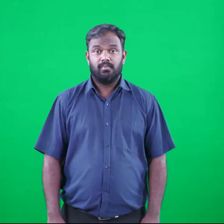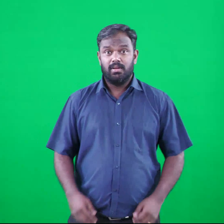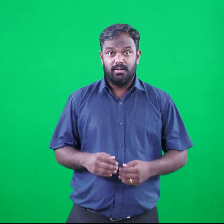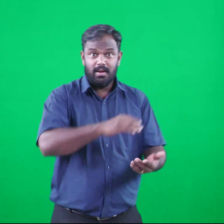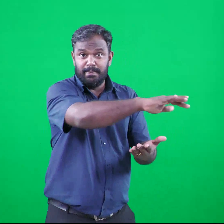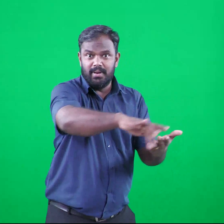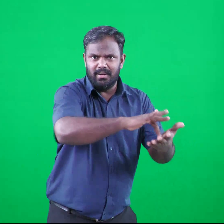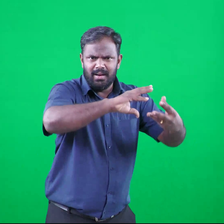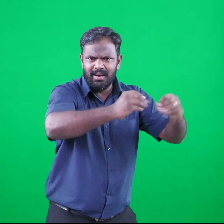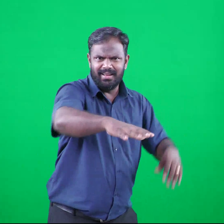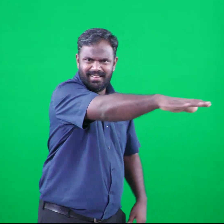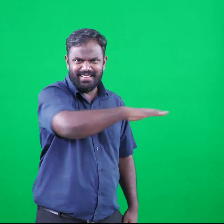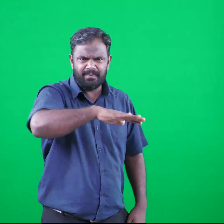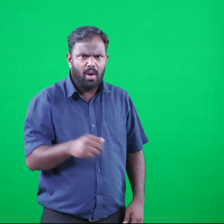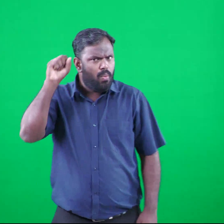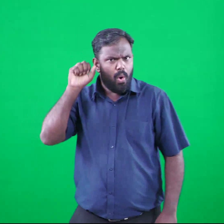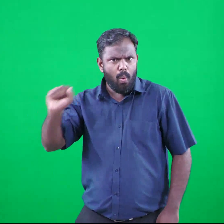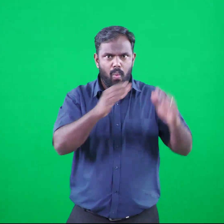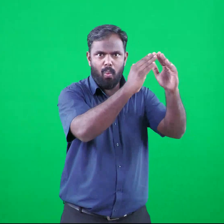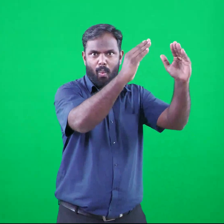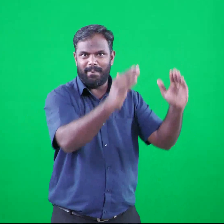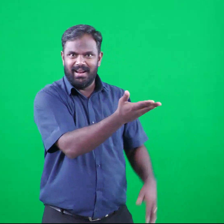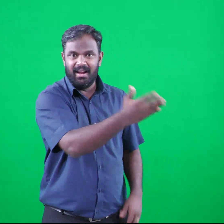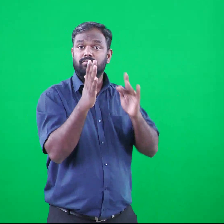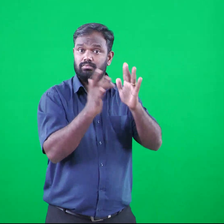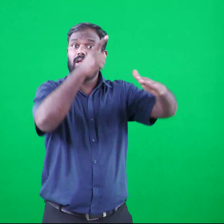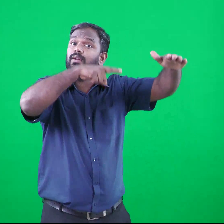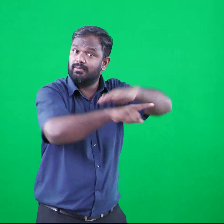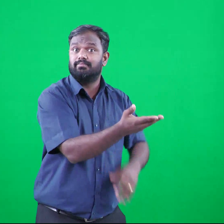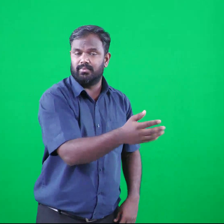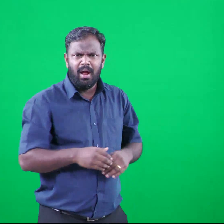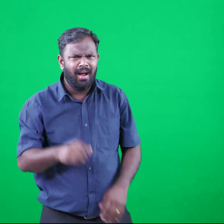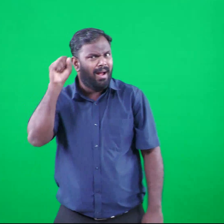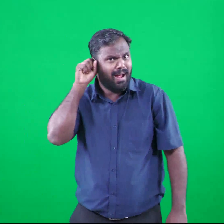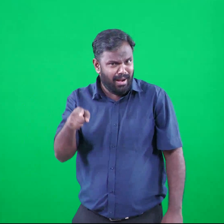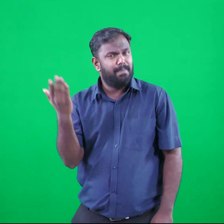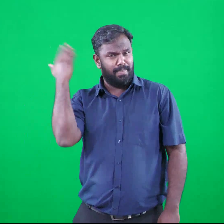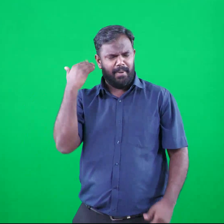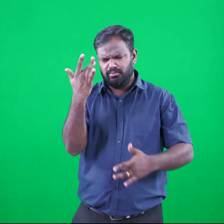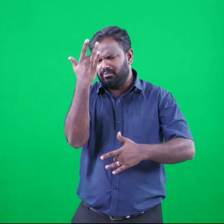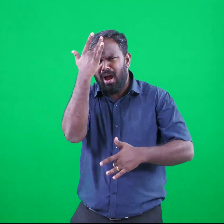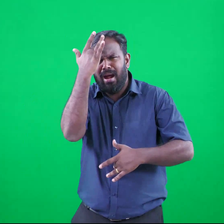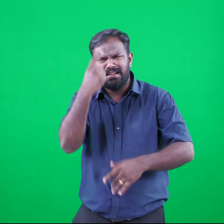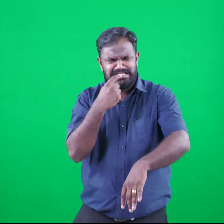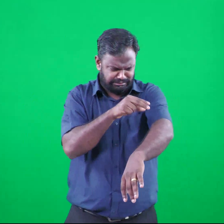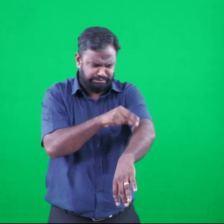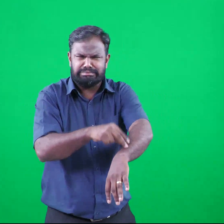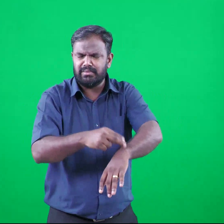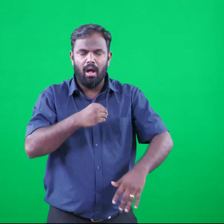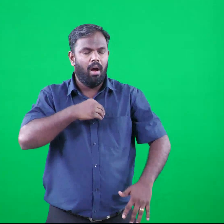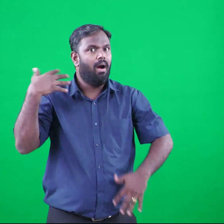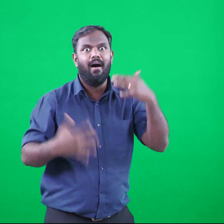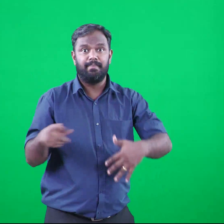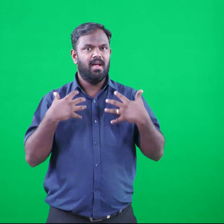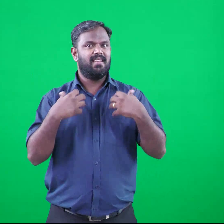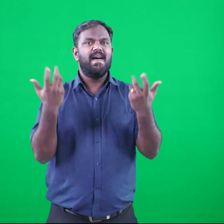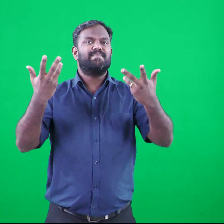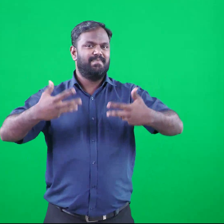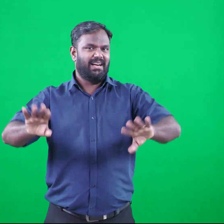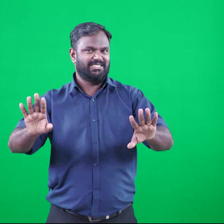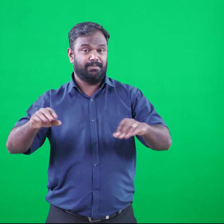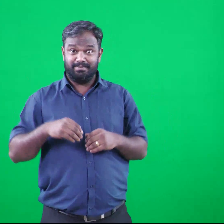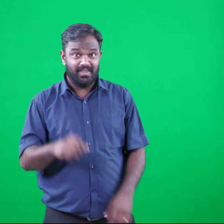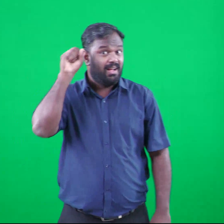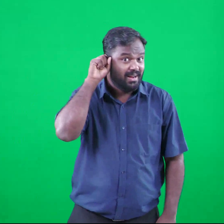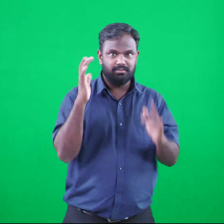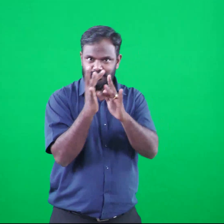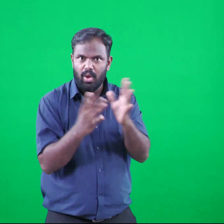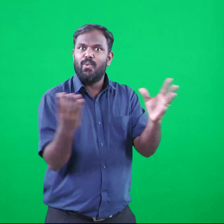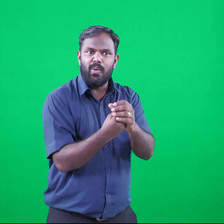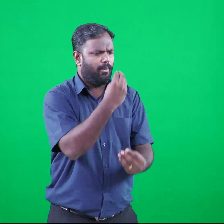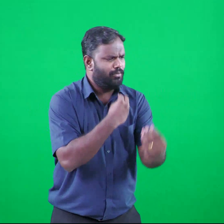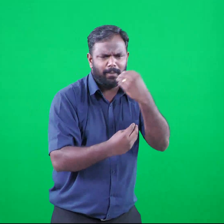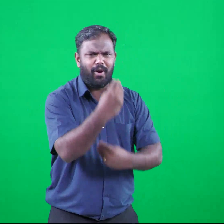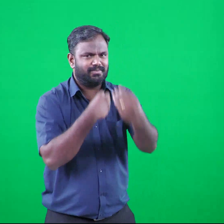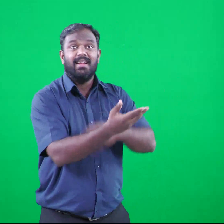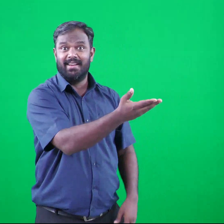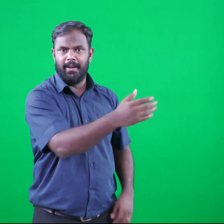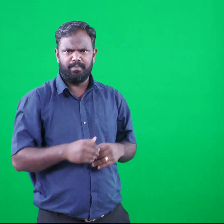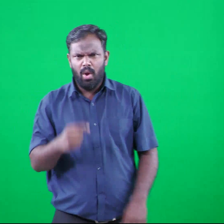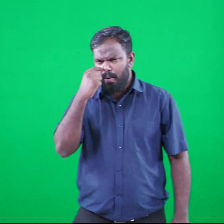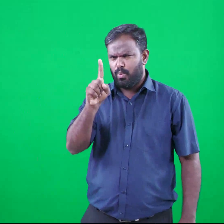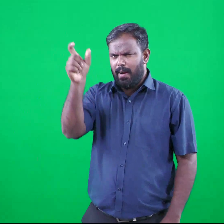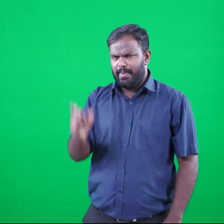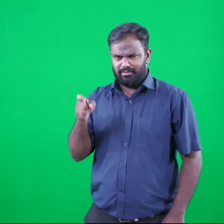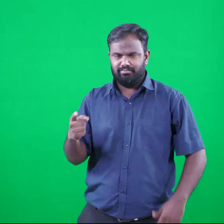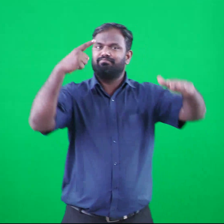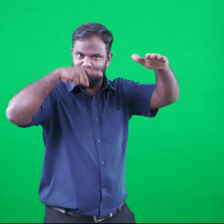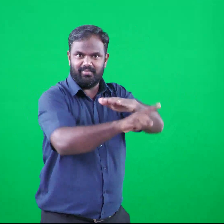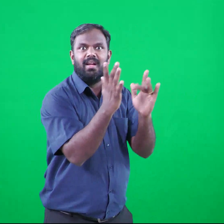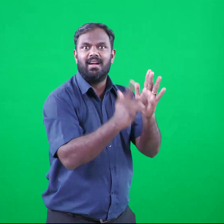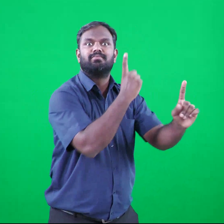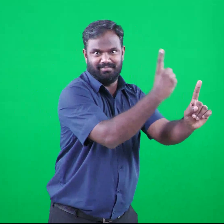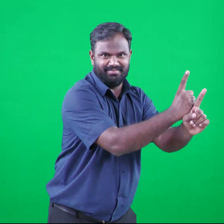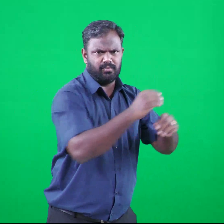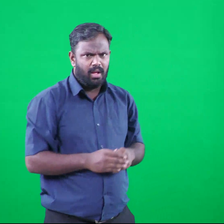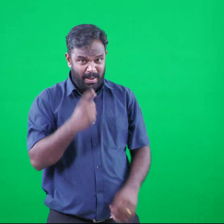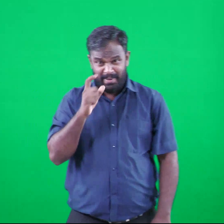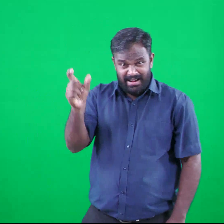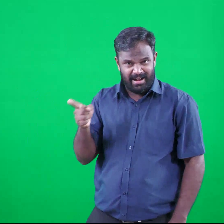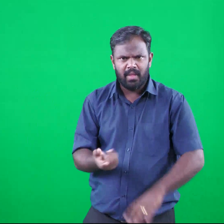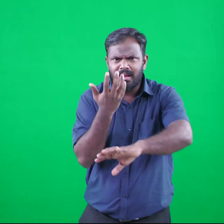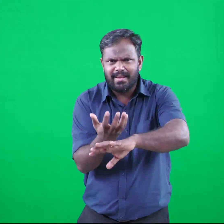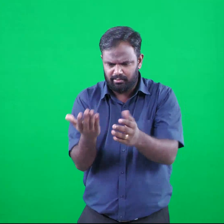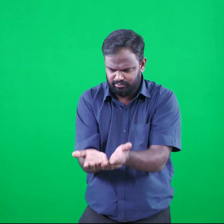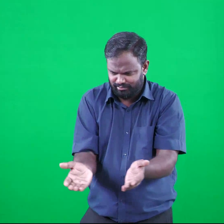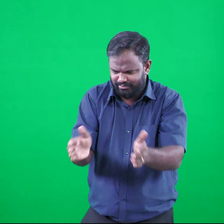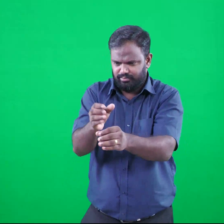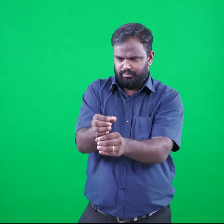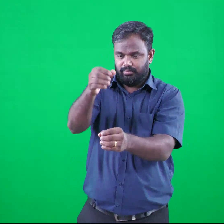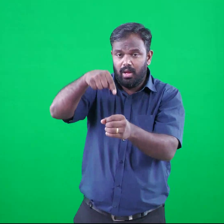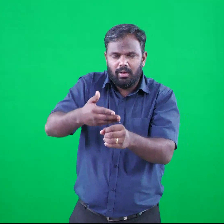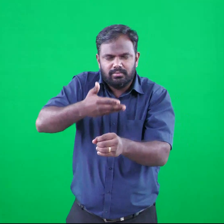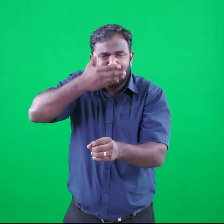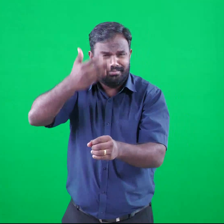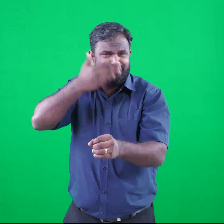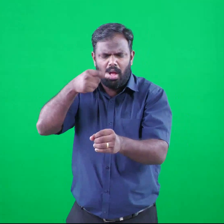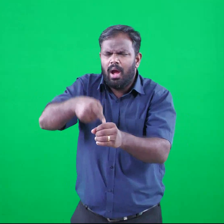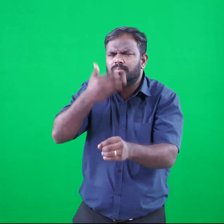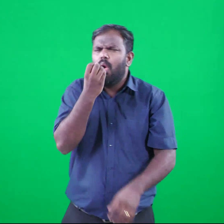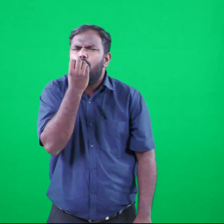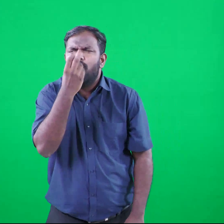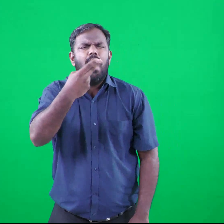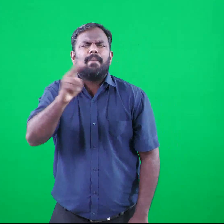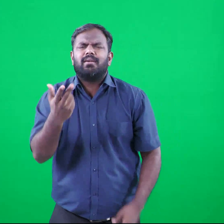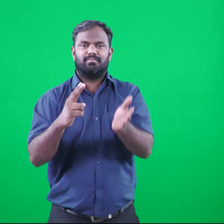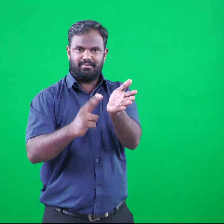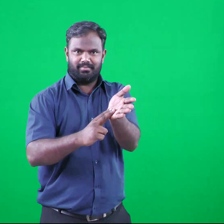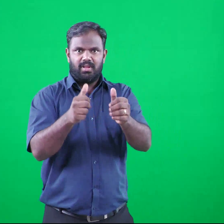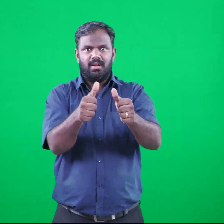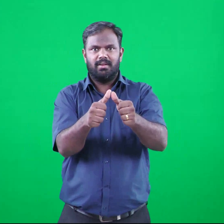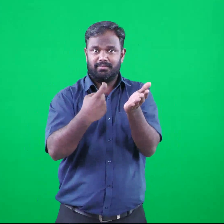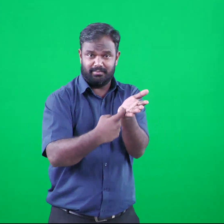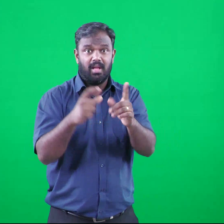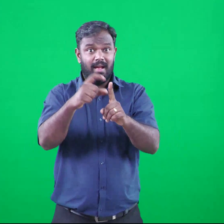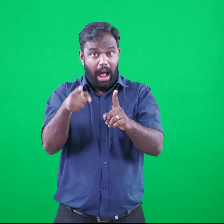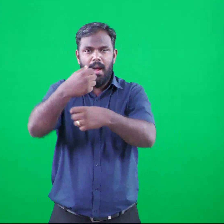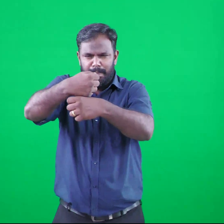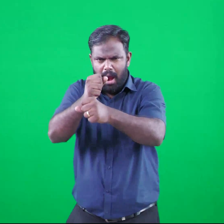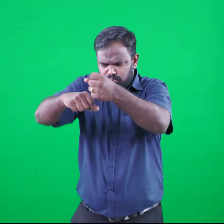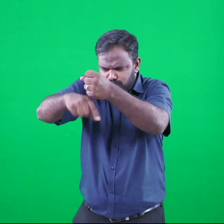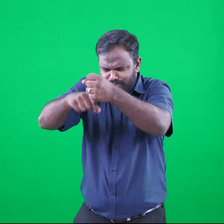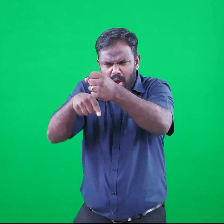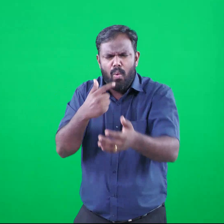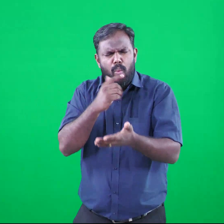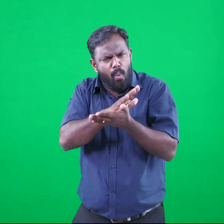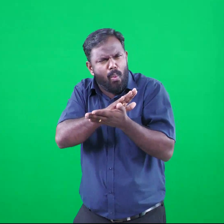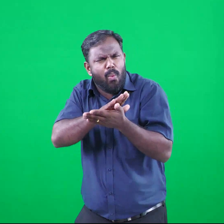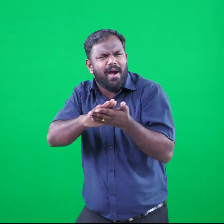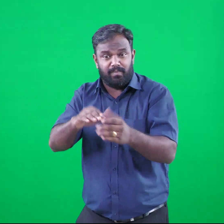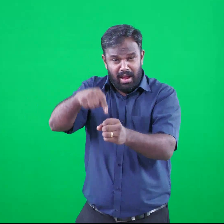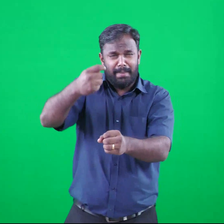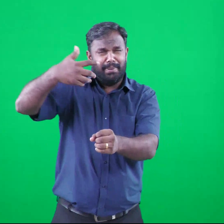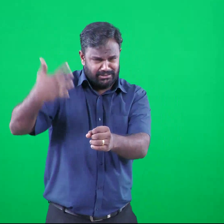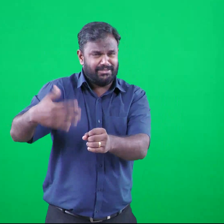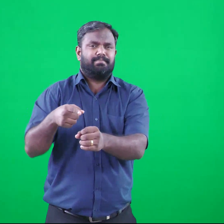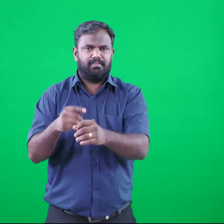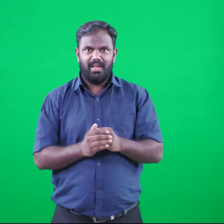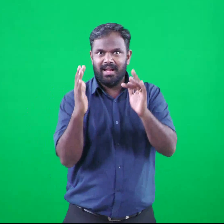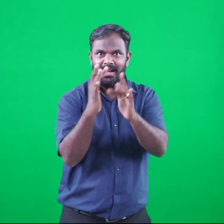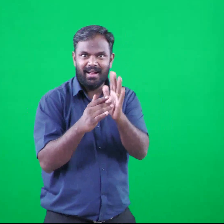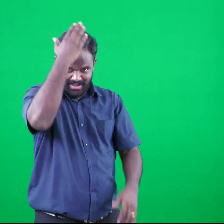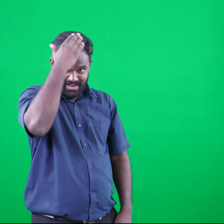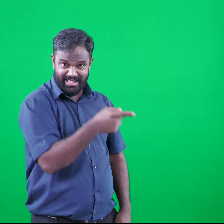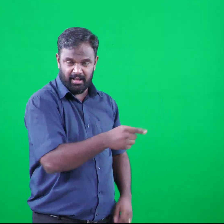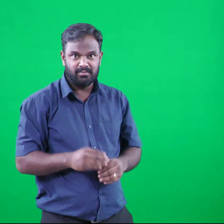While Jesus was in Bethany reclining at the table in the home of Simon the Leper, a woman came with an alabaster jar of expensive perfume, made of pure nard.